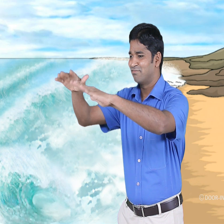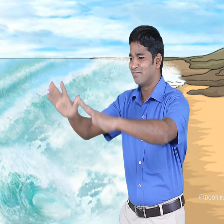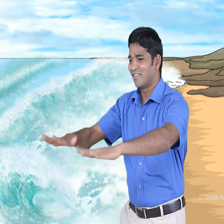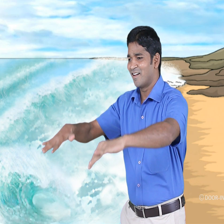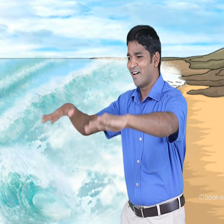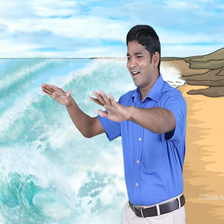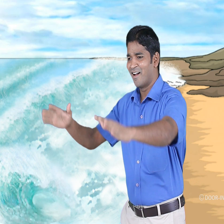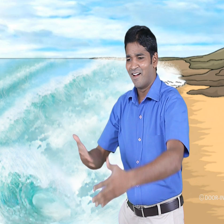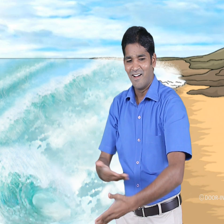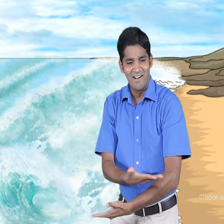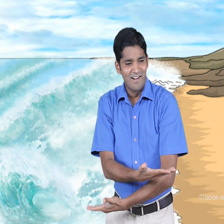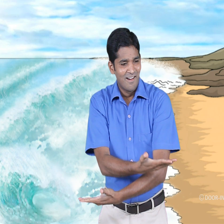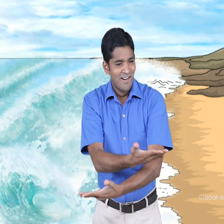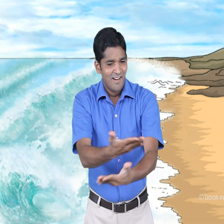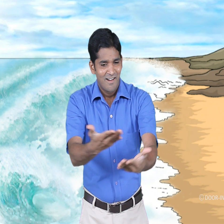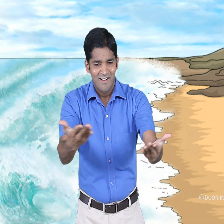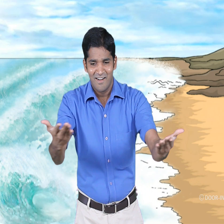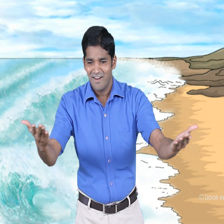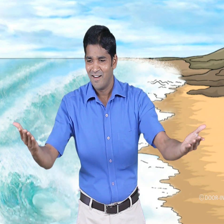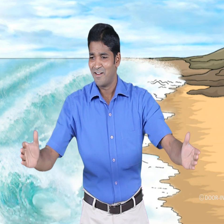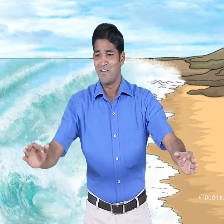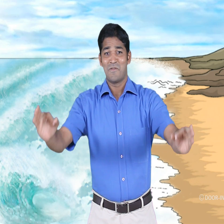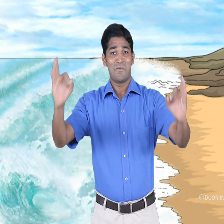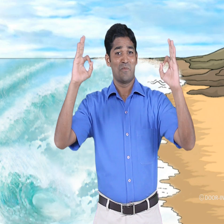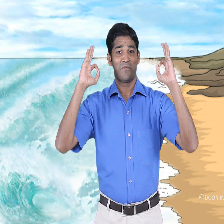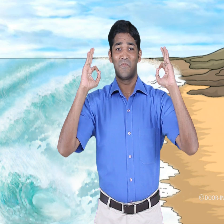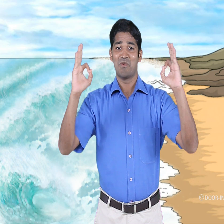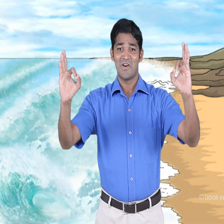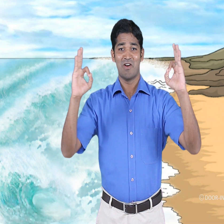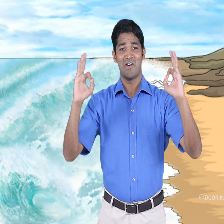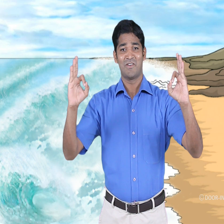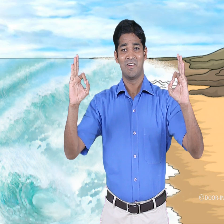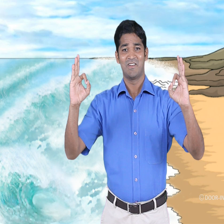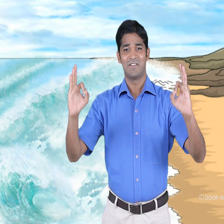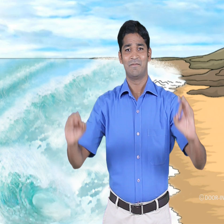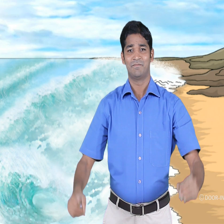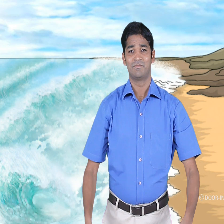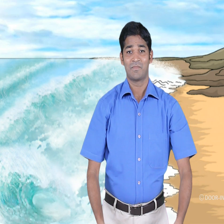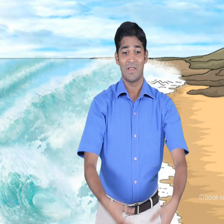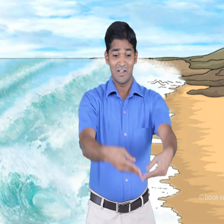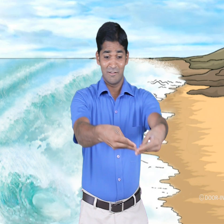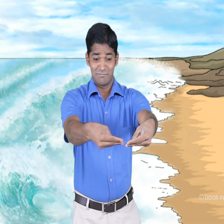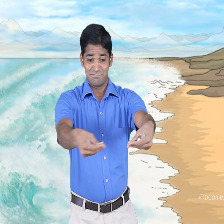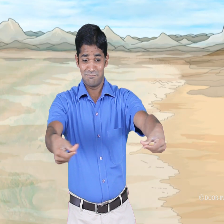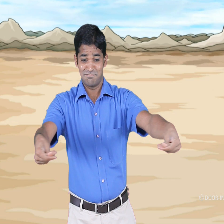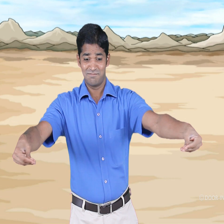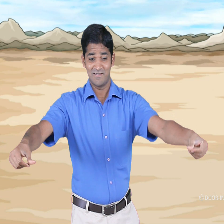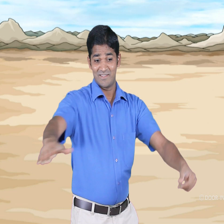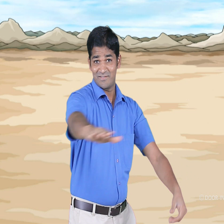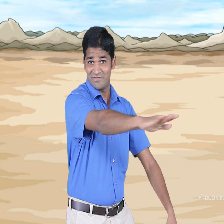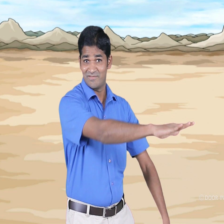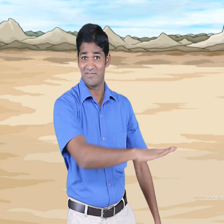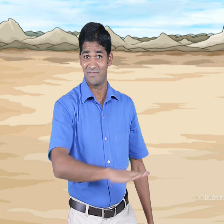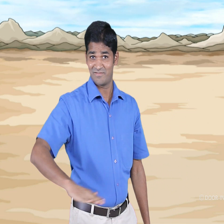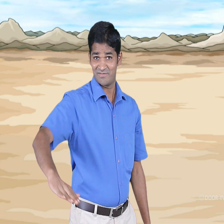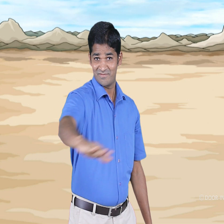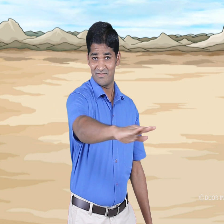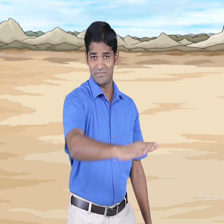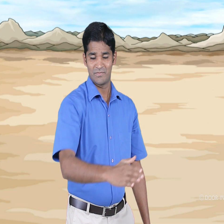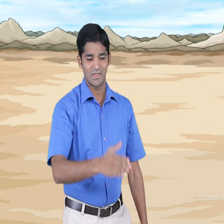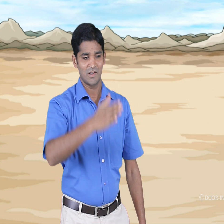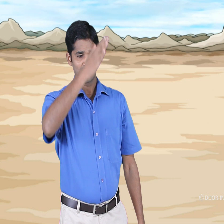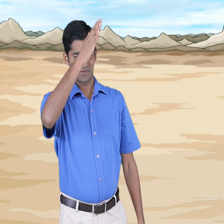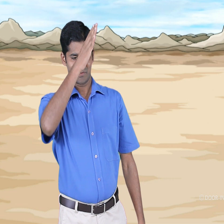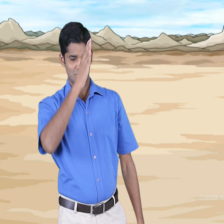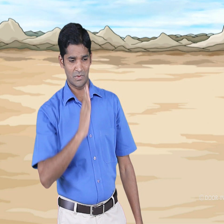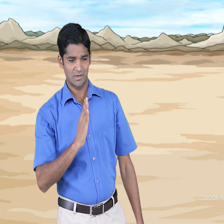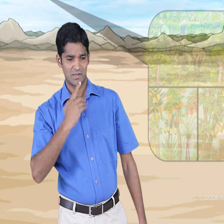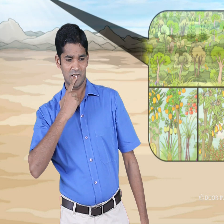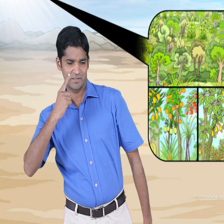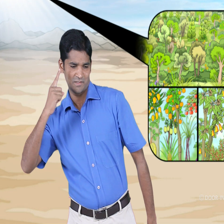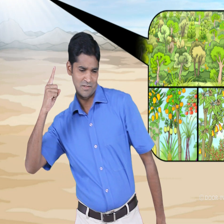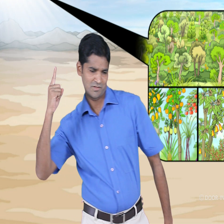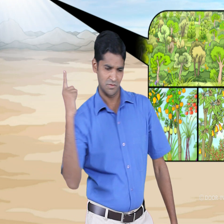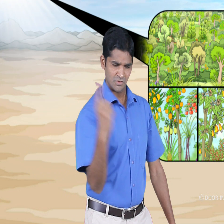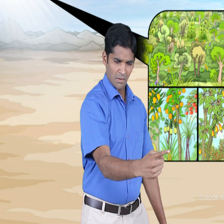And God saw that it was good.